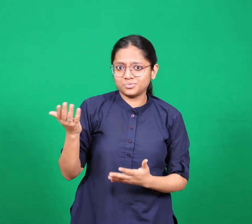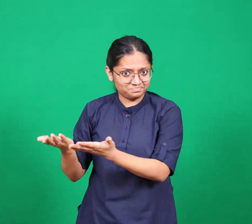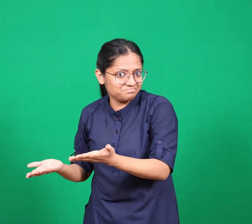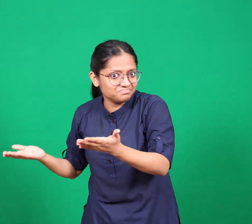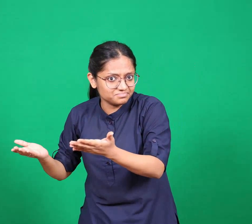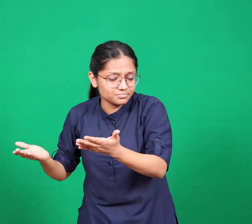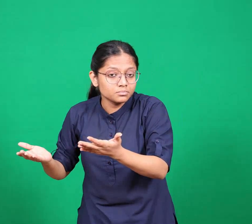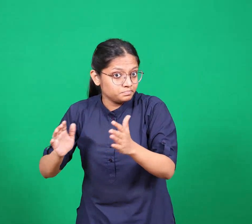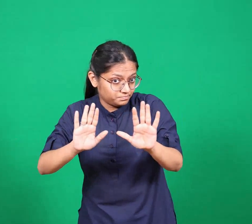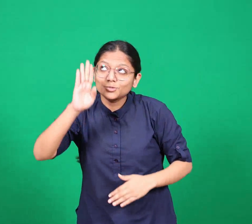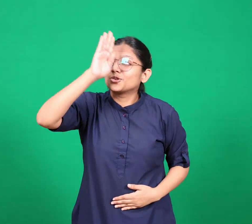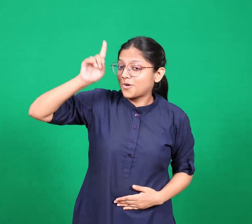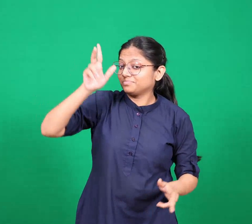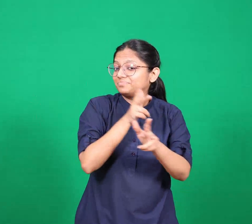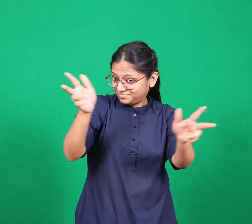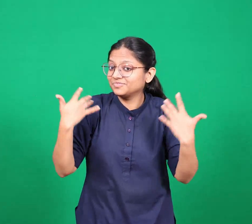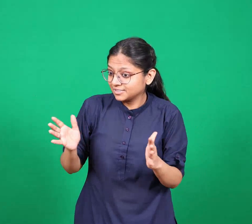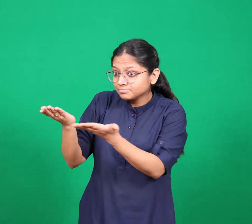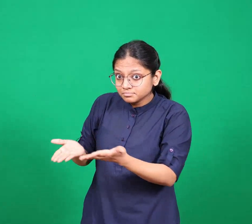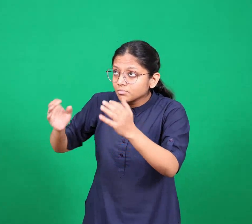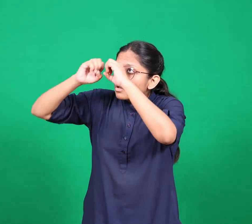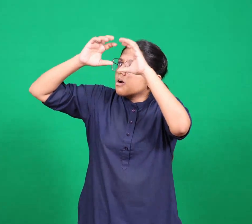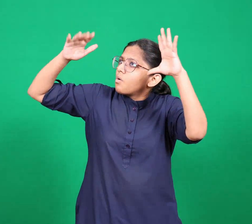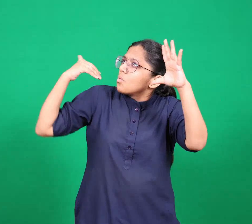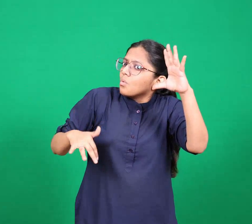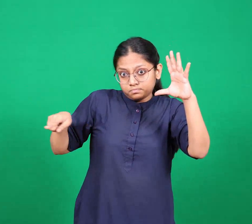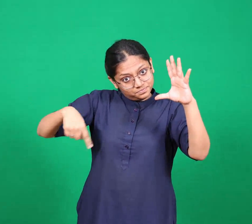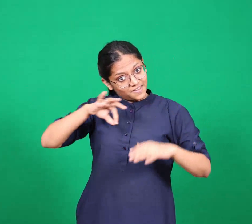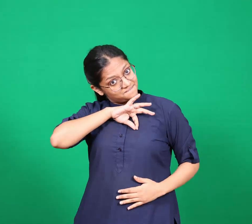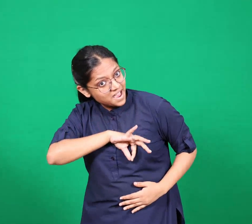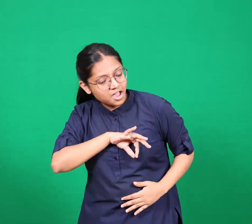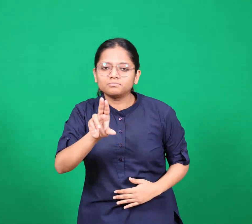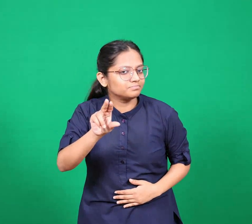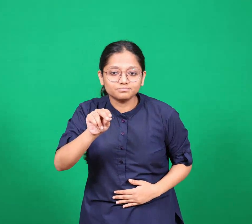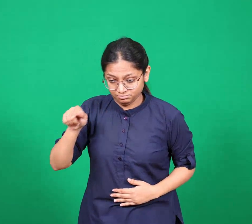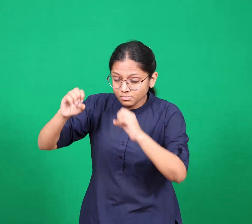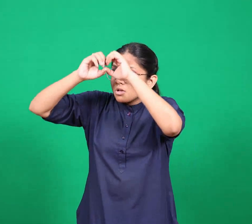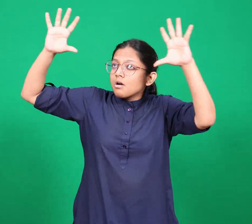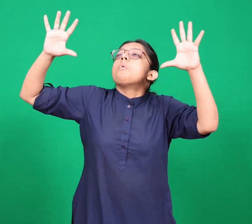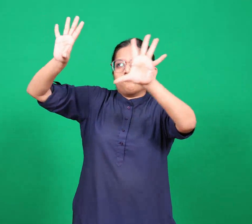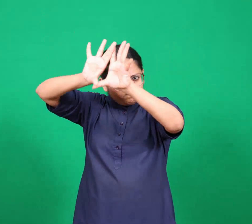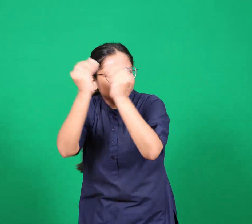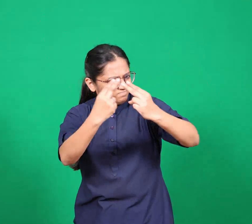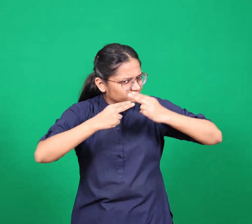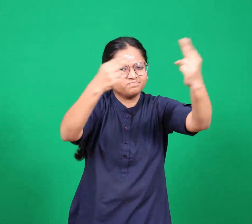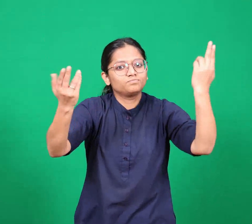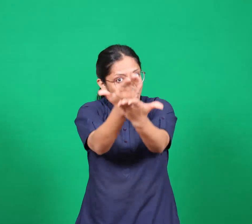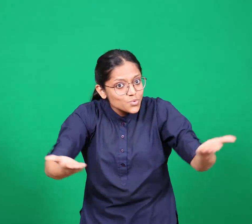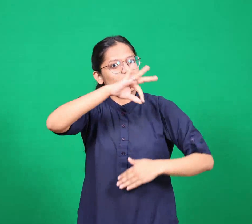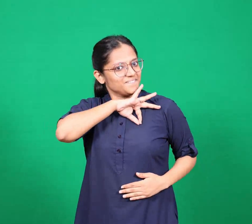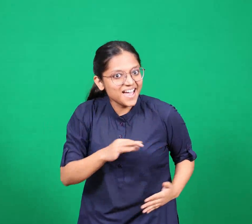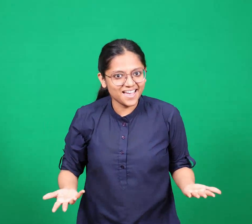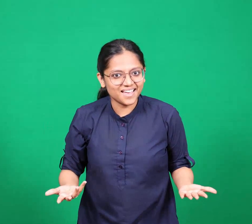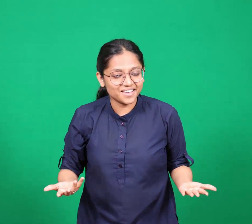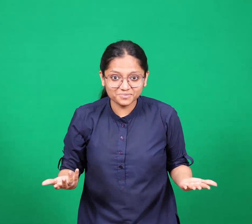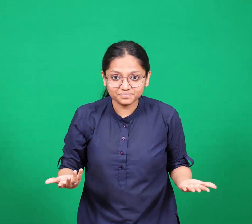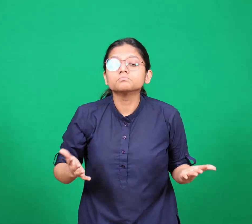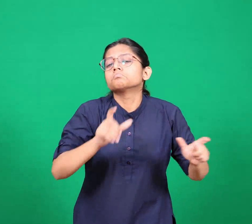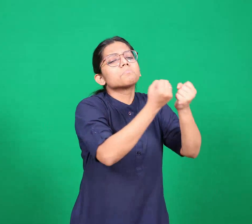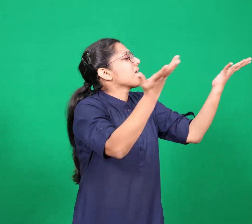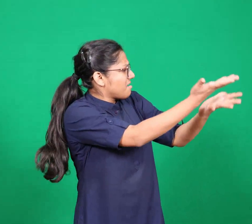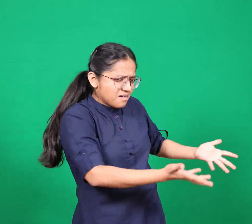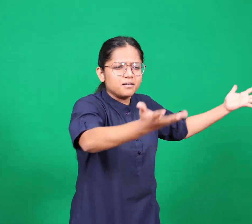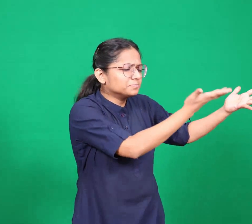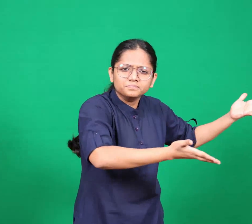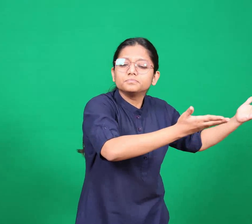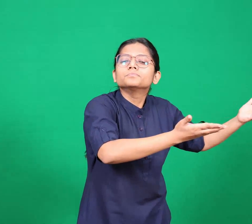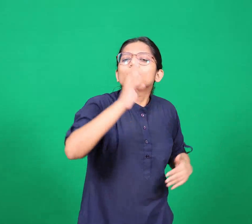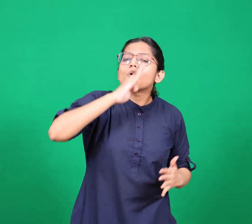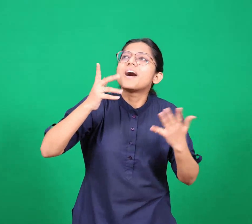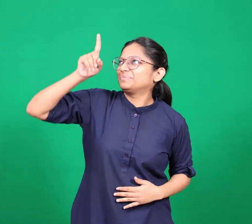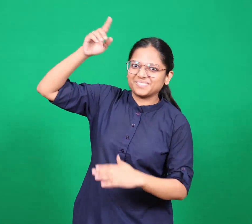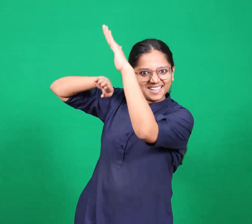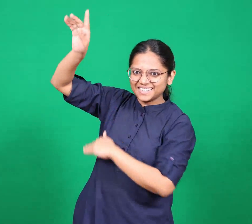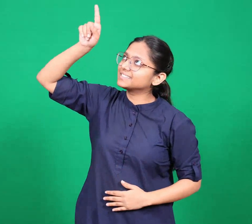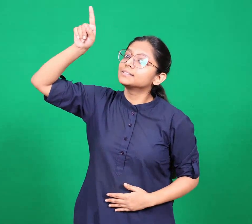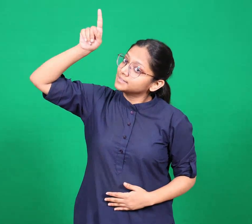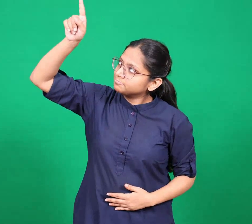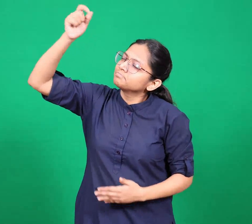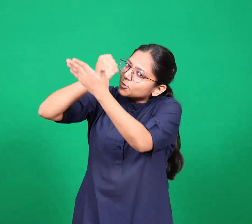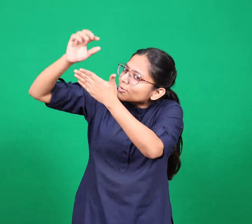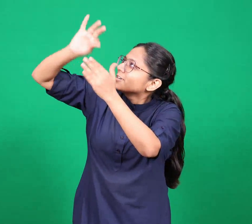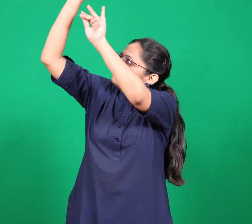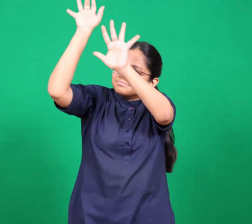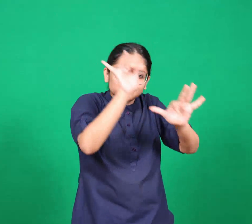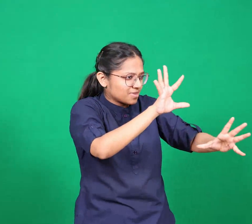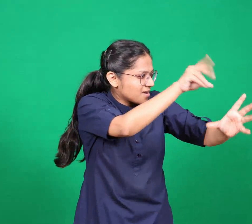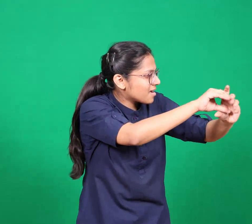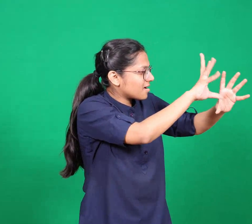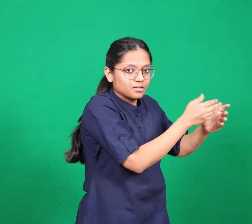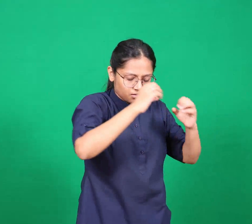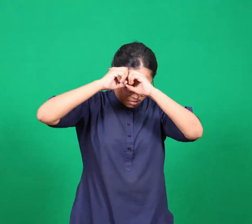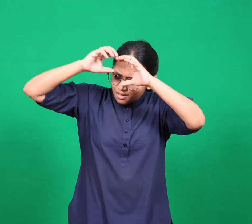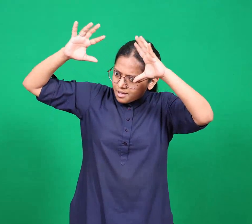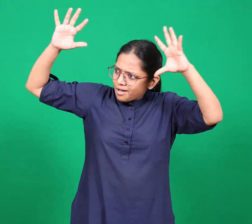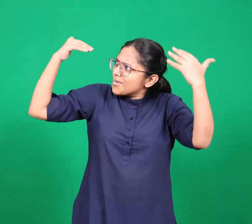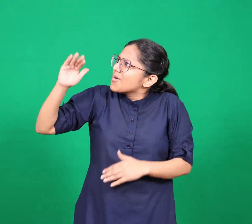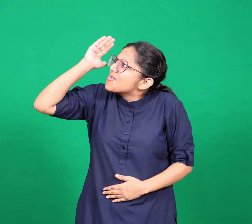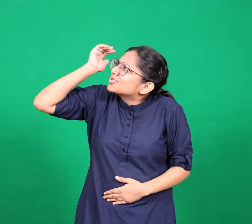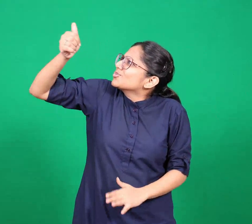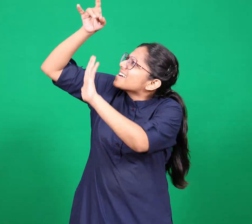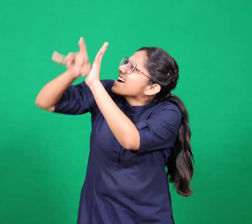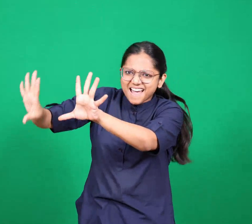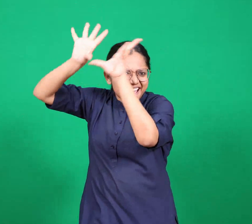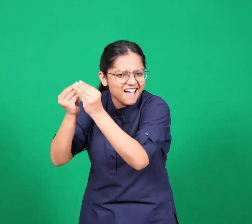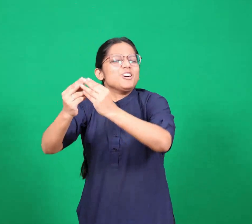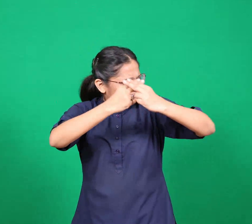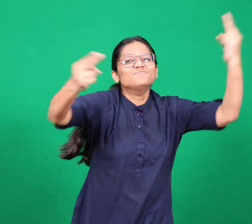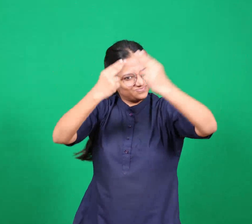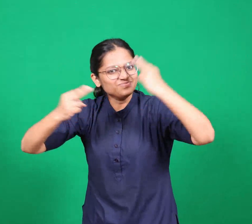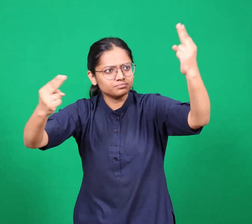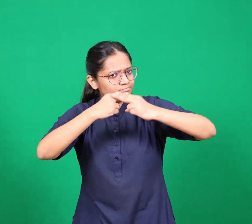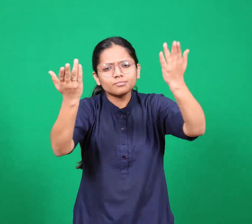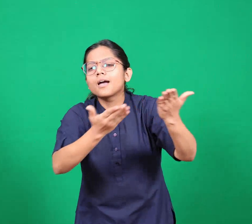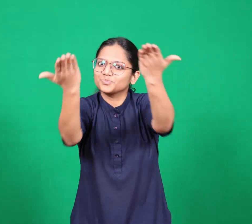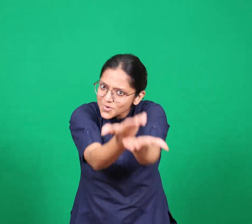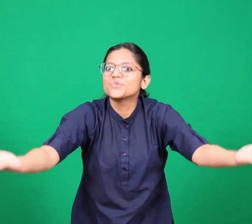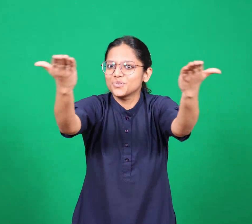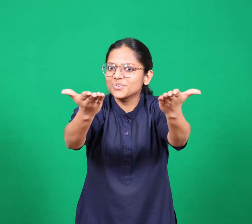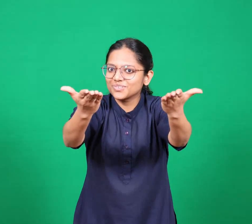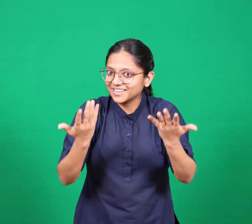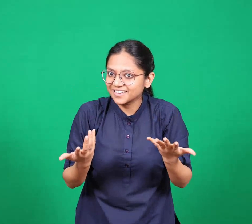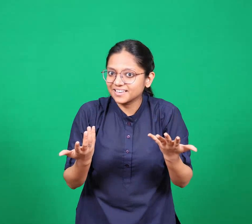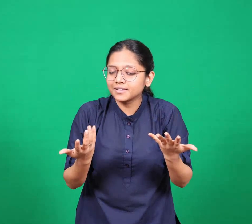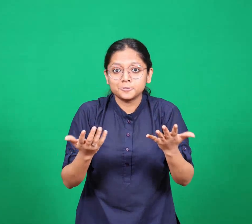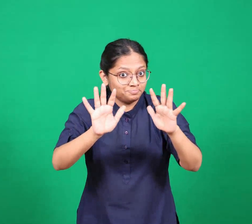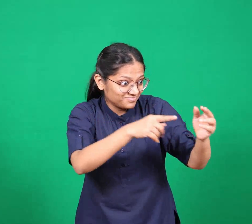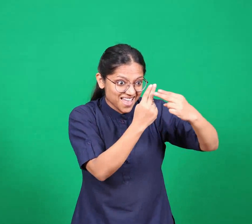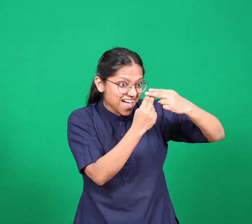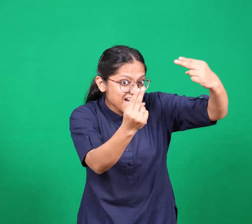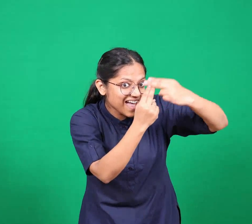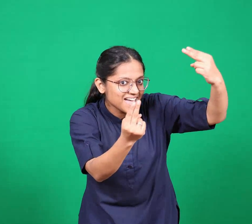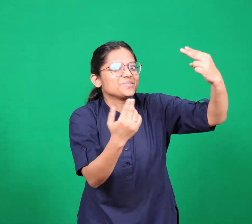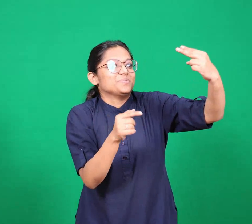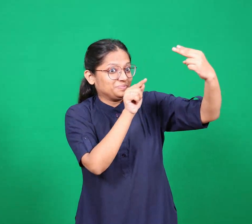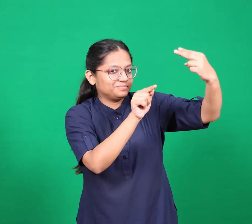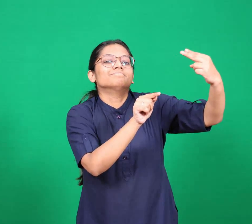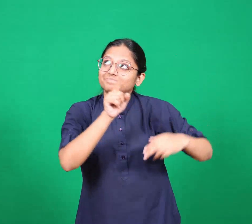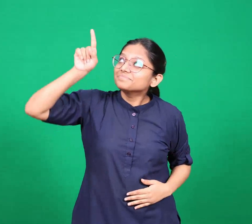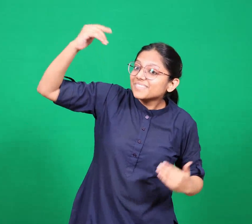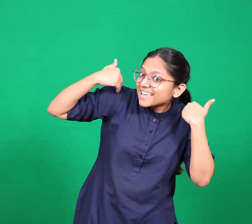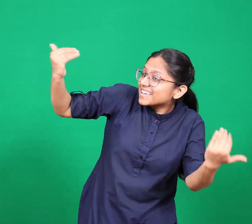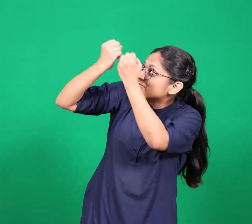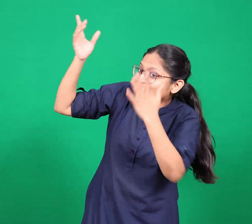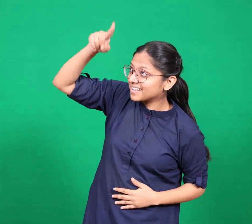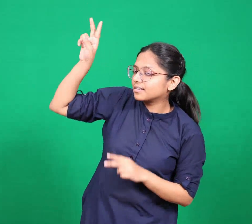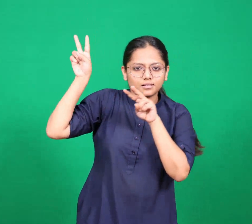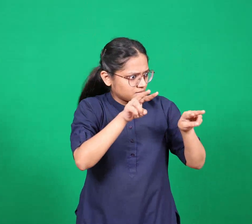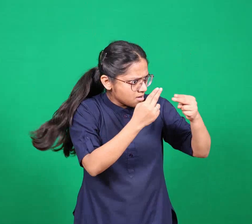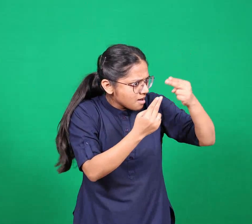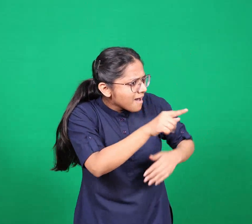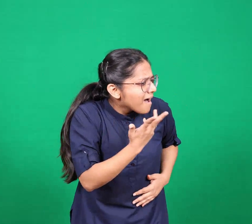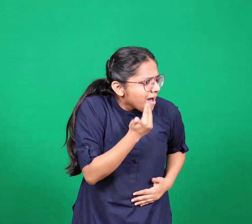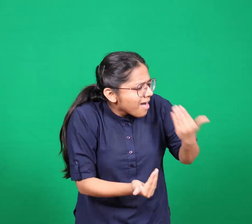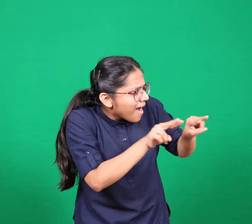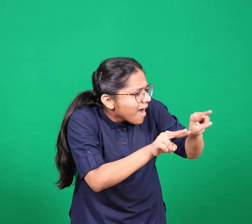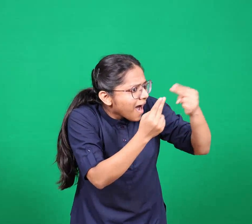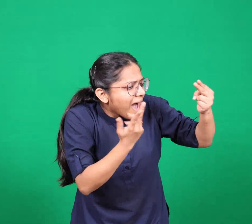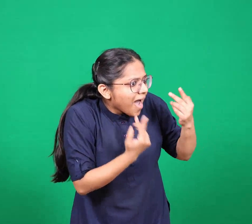It was revealed to them that they were not serving themselves, but you, when they foretold the things now announced by those who preached the gospel to you by the Holy Spirit sent from heaven.